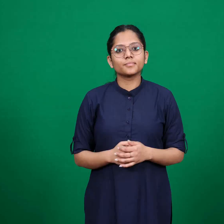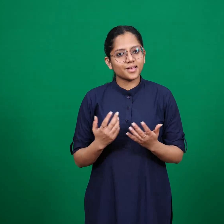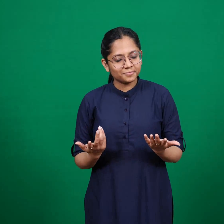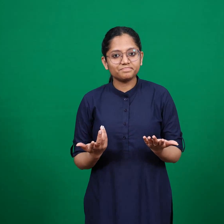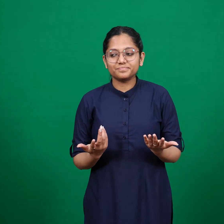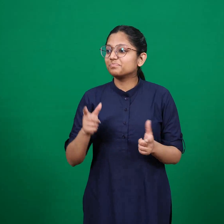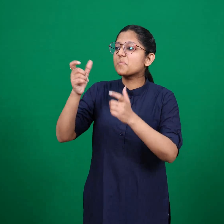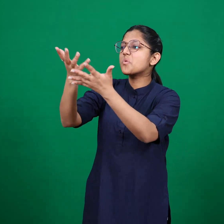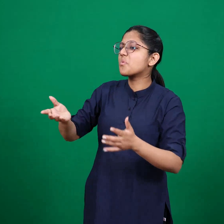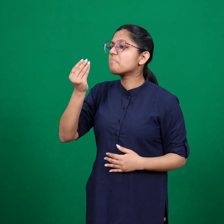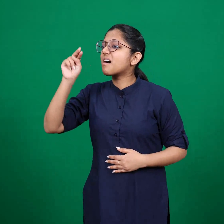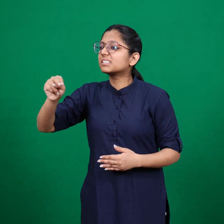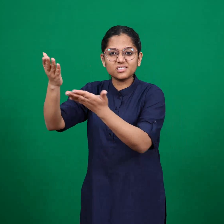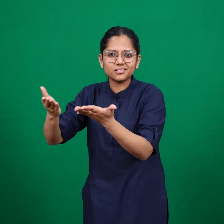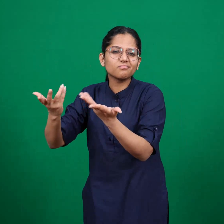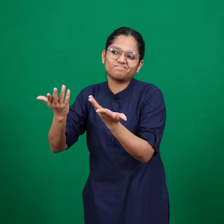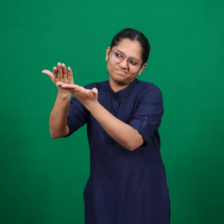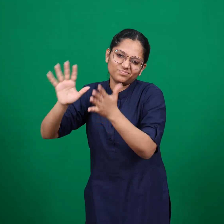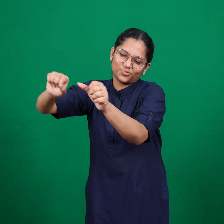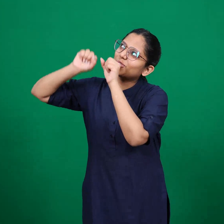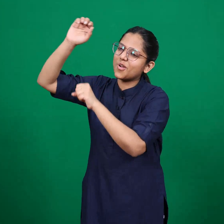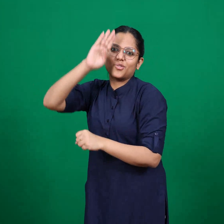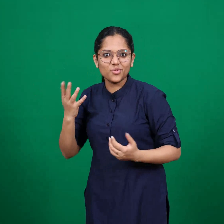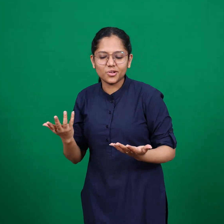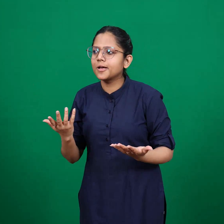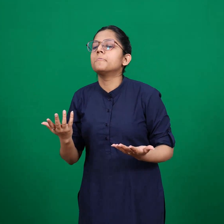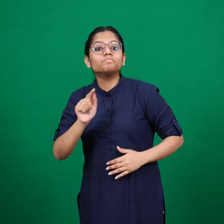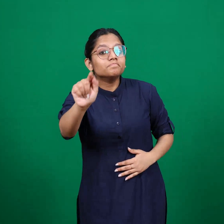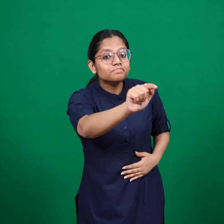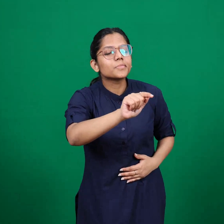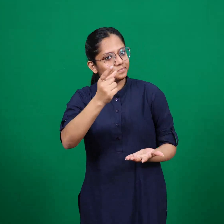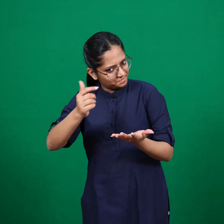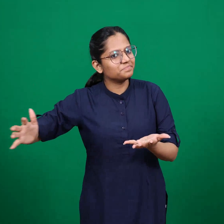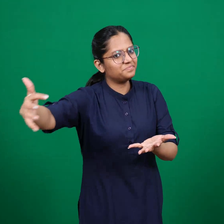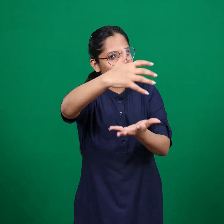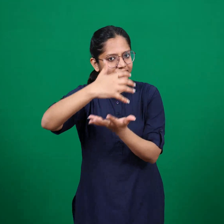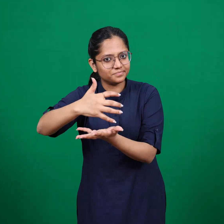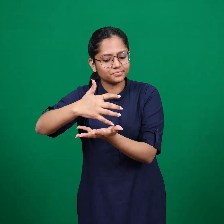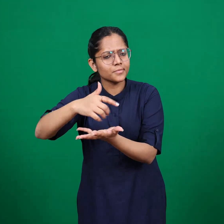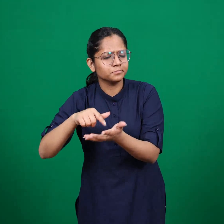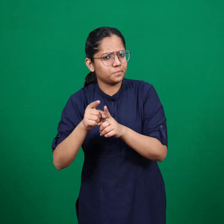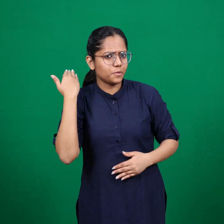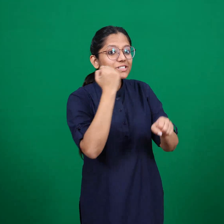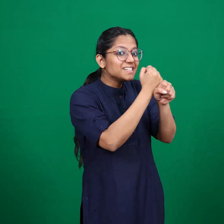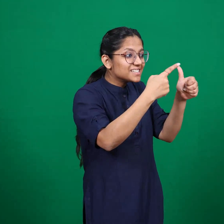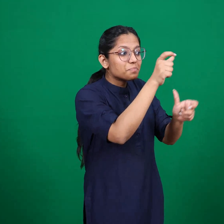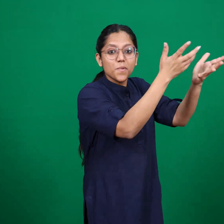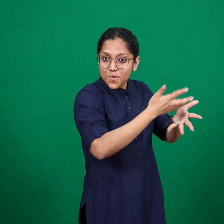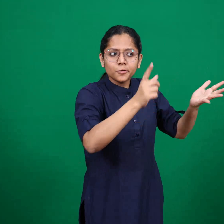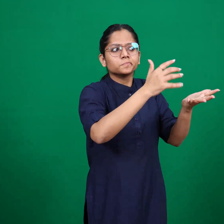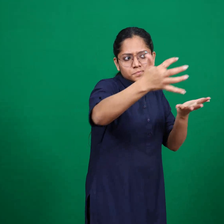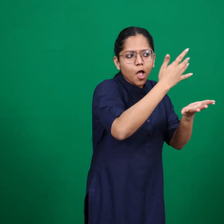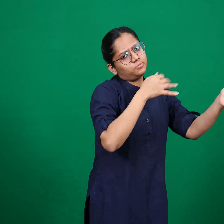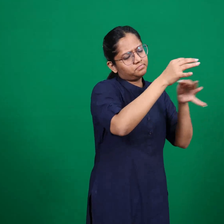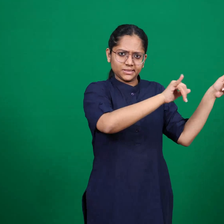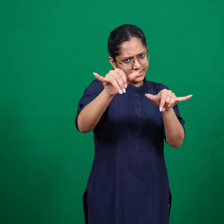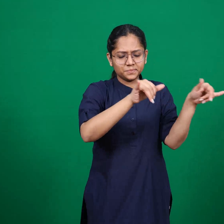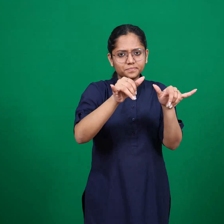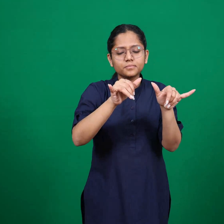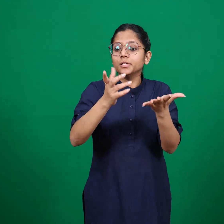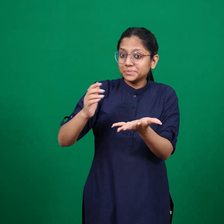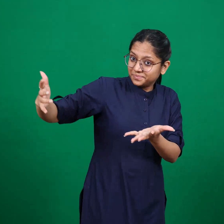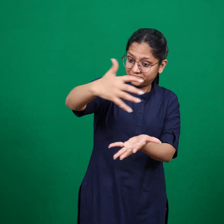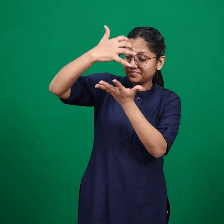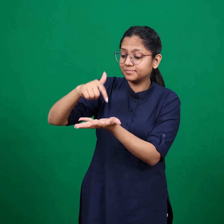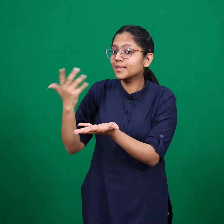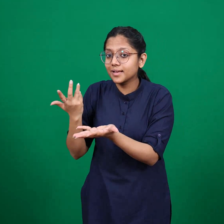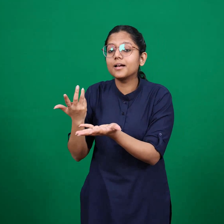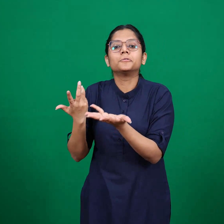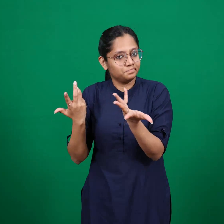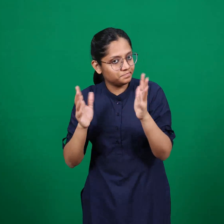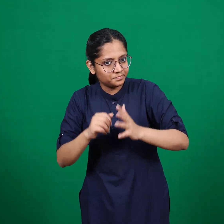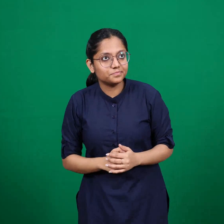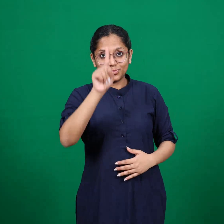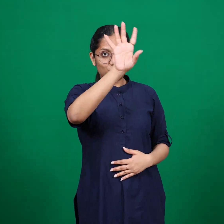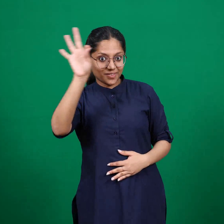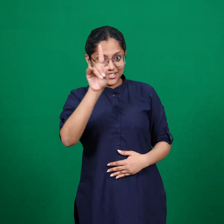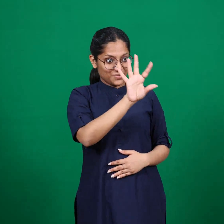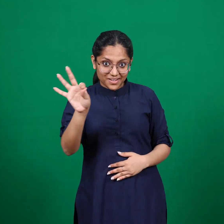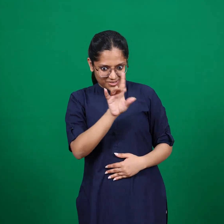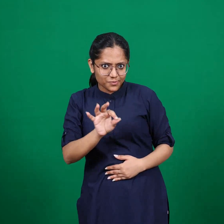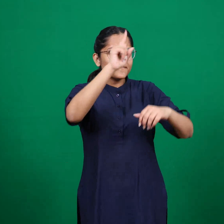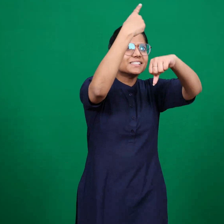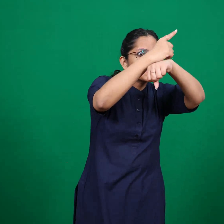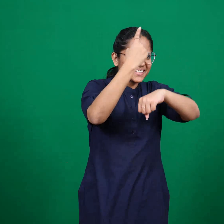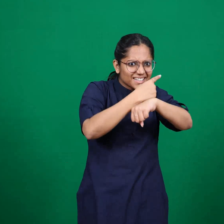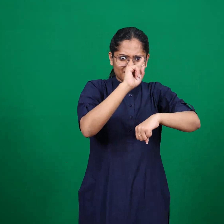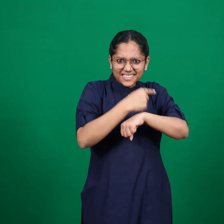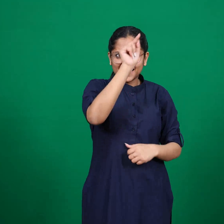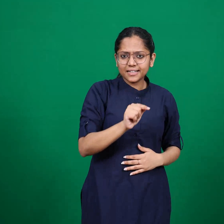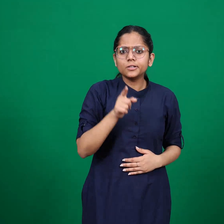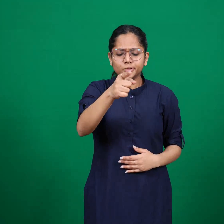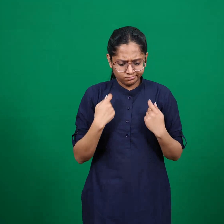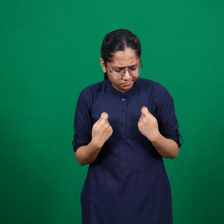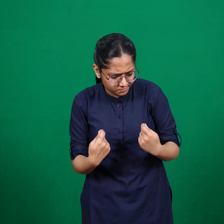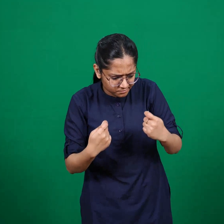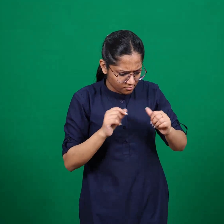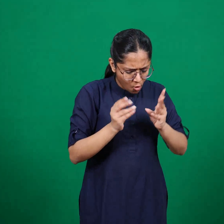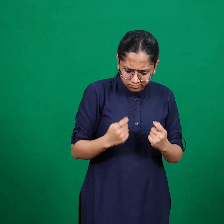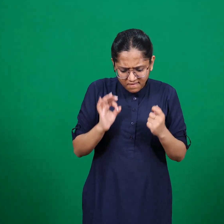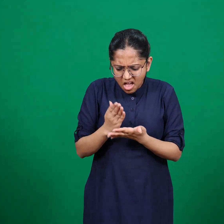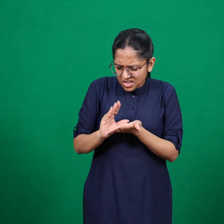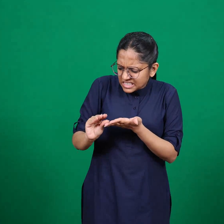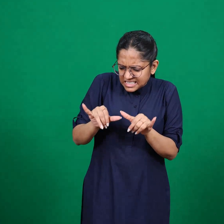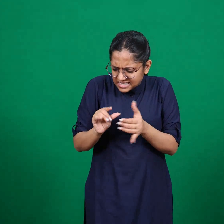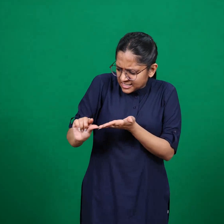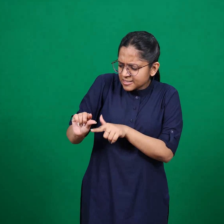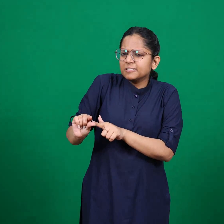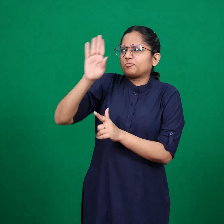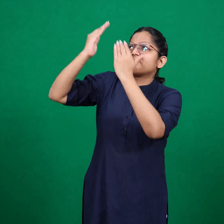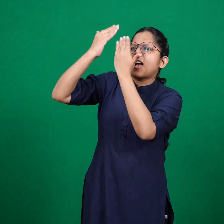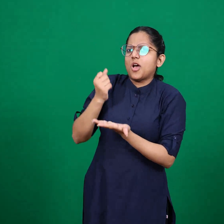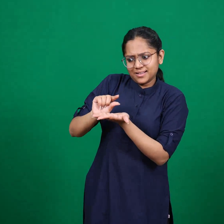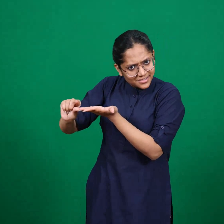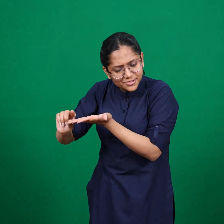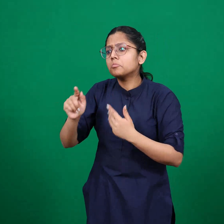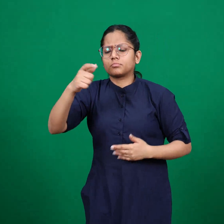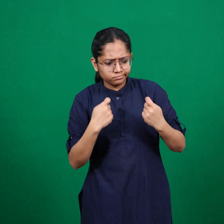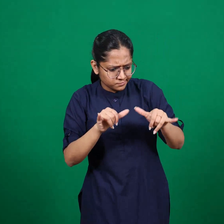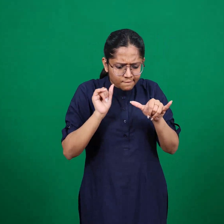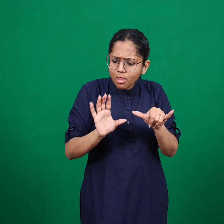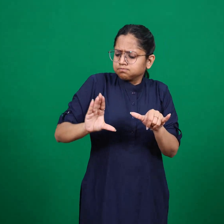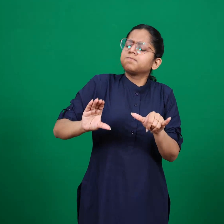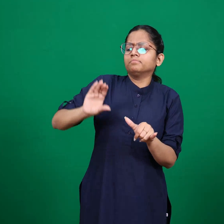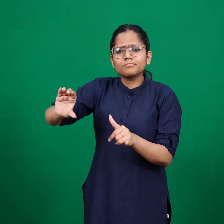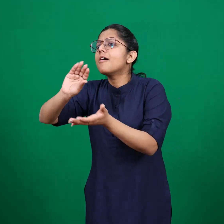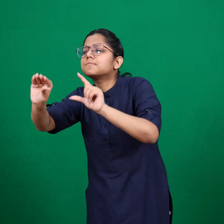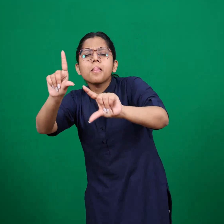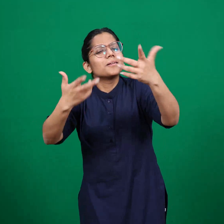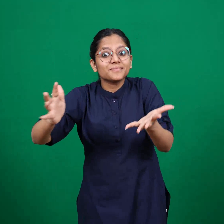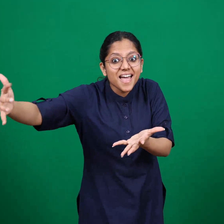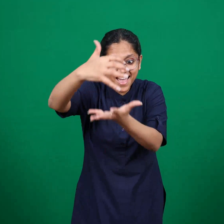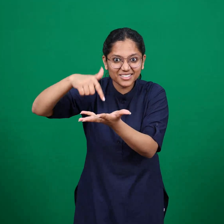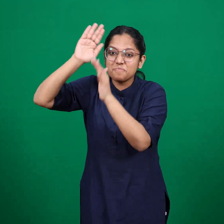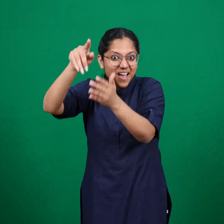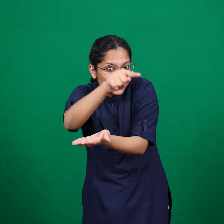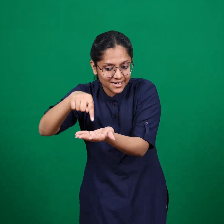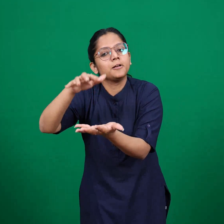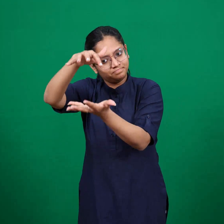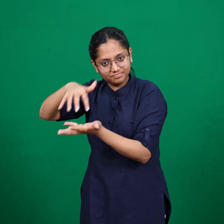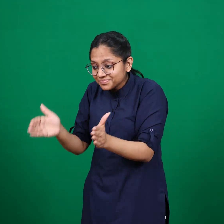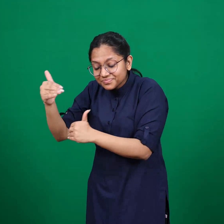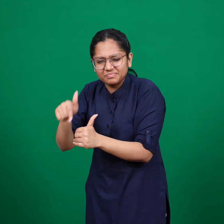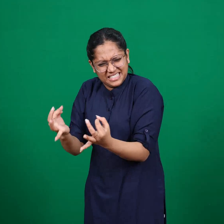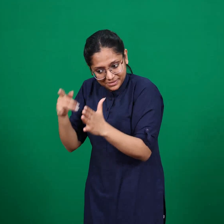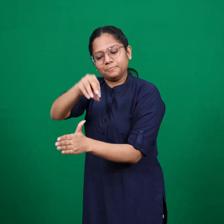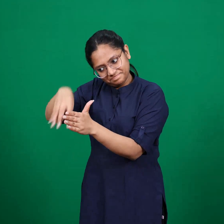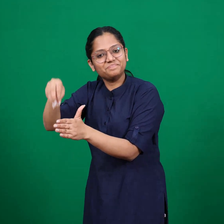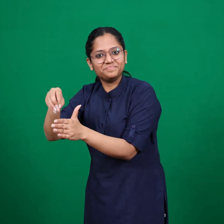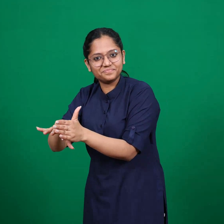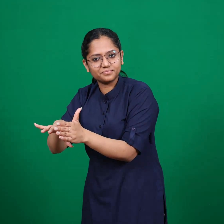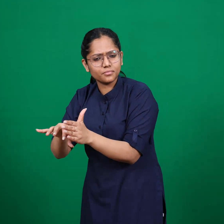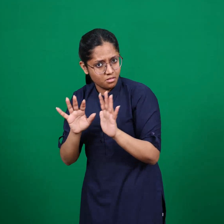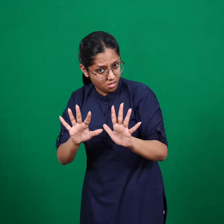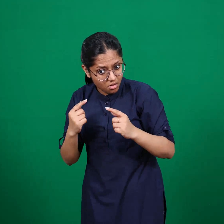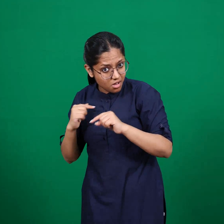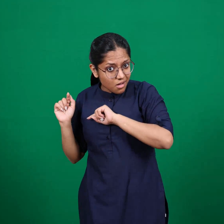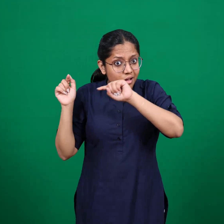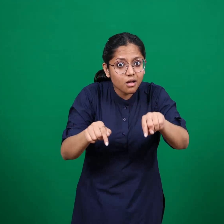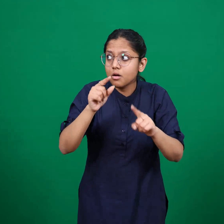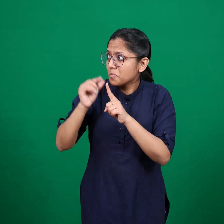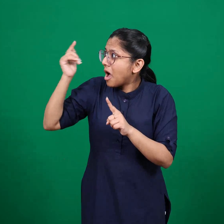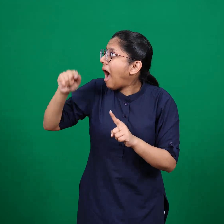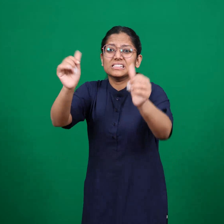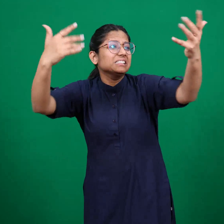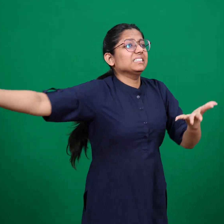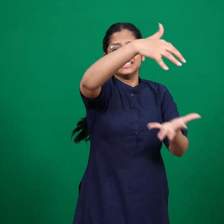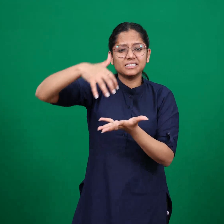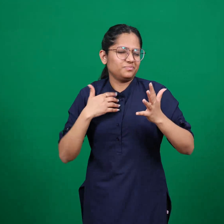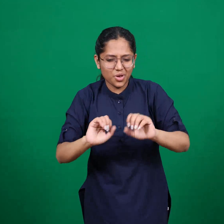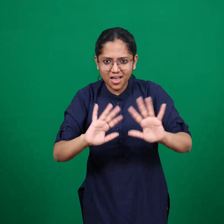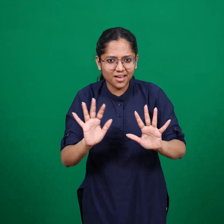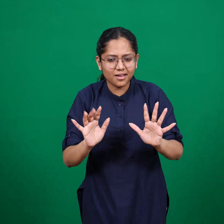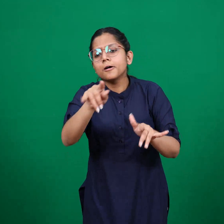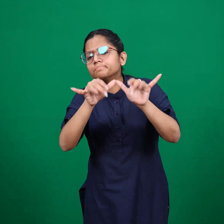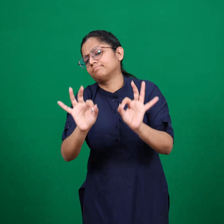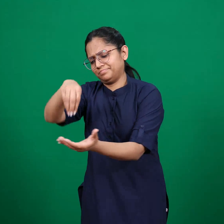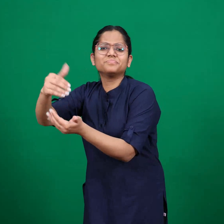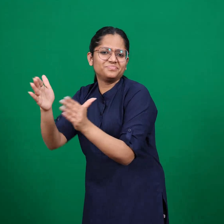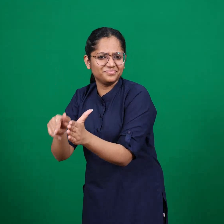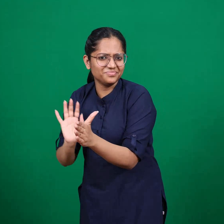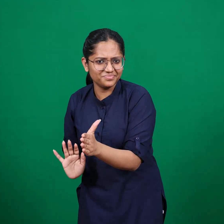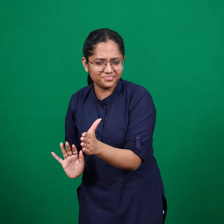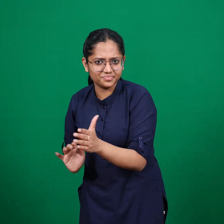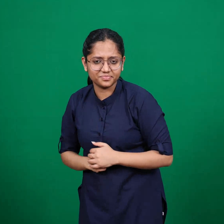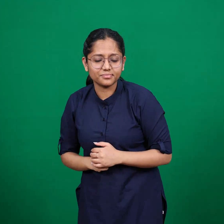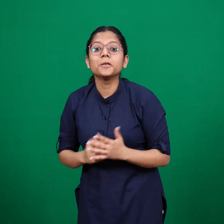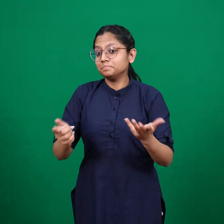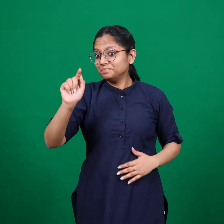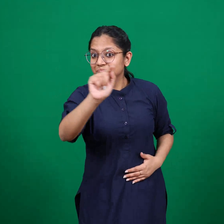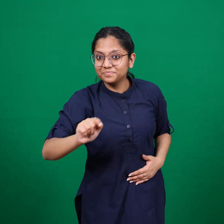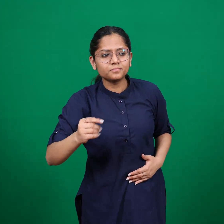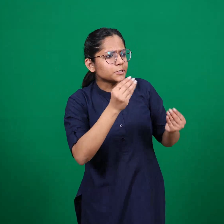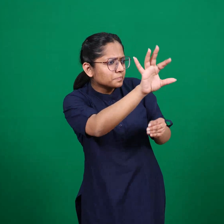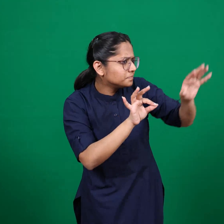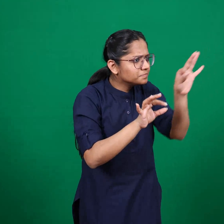Now about the collection for the saints, you are to do as I directed the churches of Galatia: On the first day of every week, each of you should set aside a portion of his income, saving it up, so that when I come no collections will be needed.